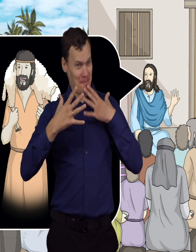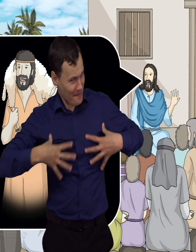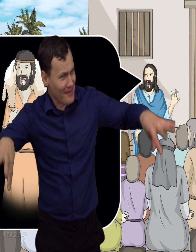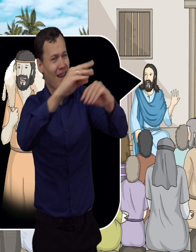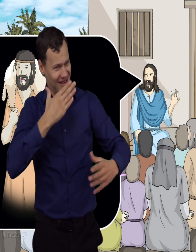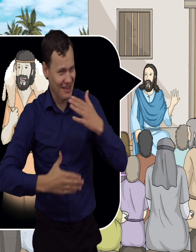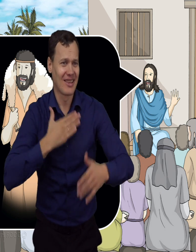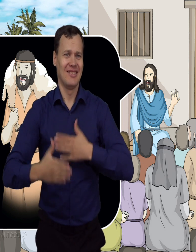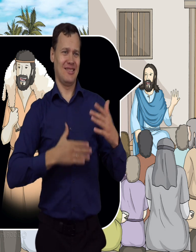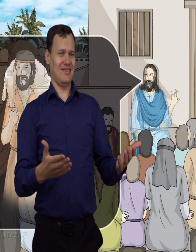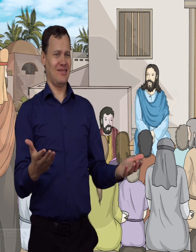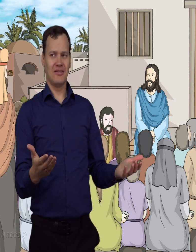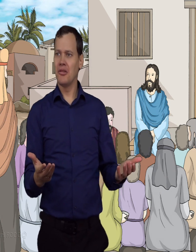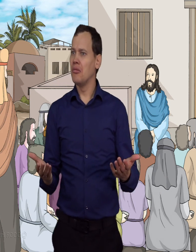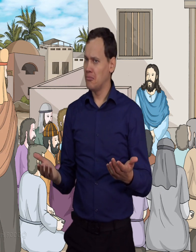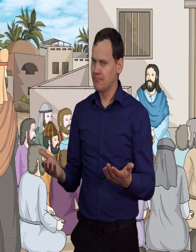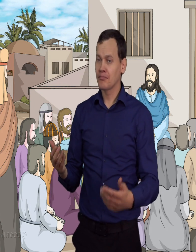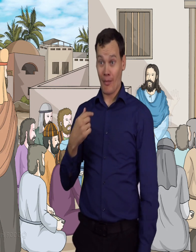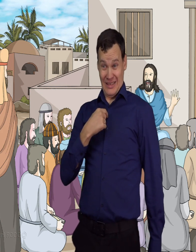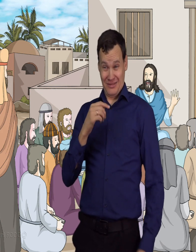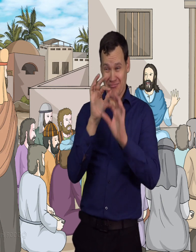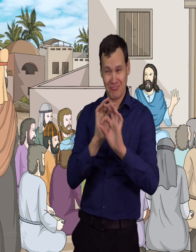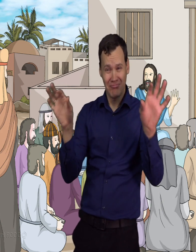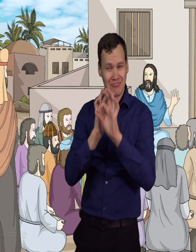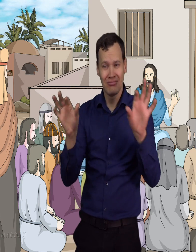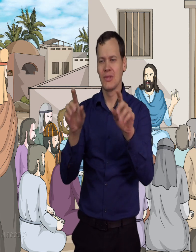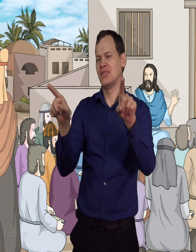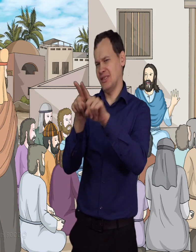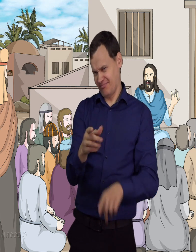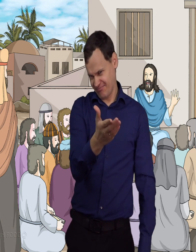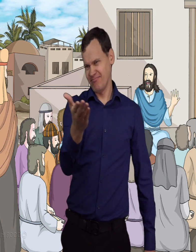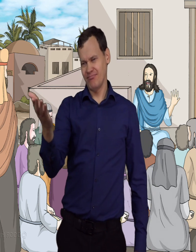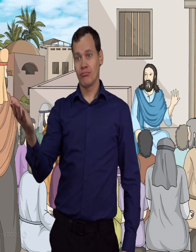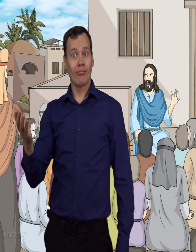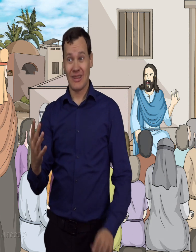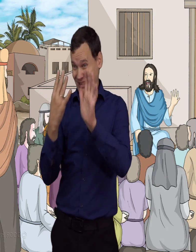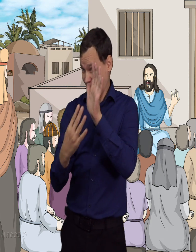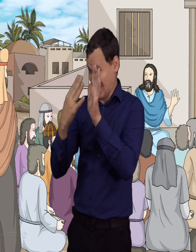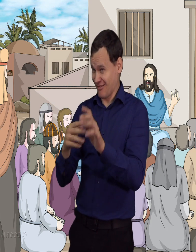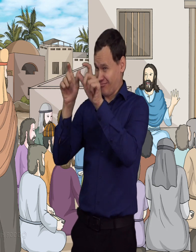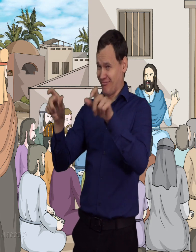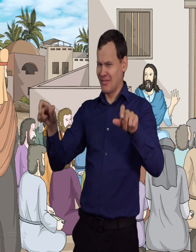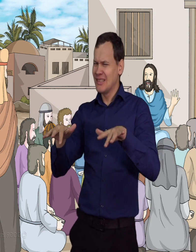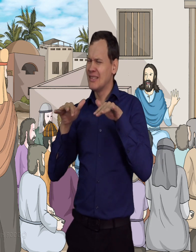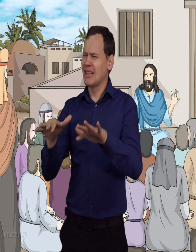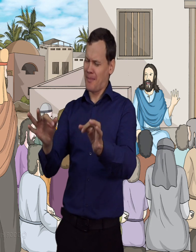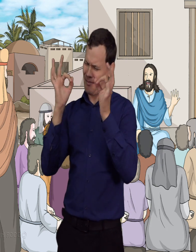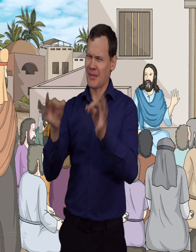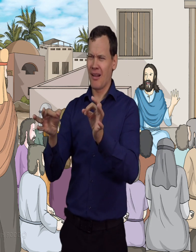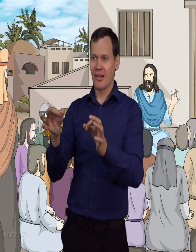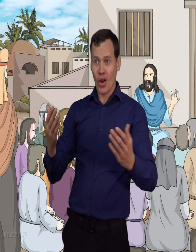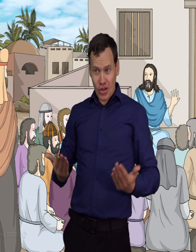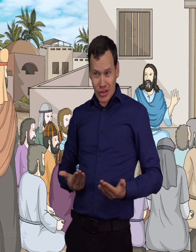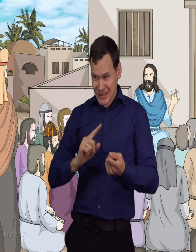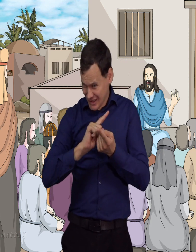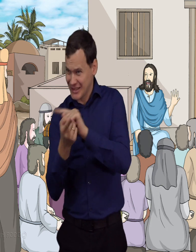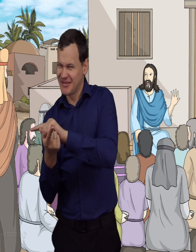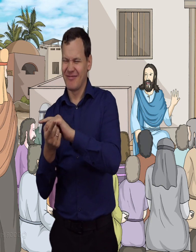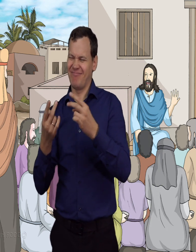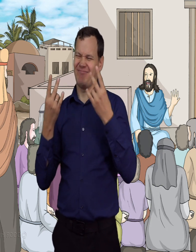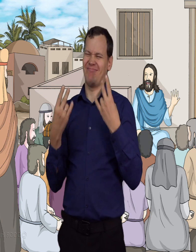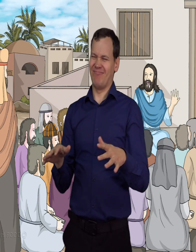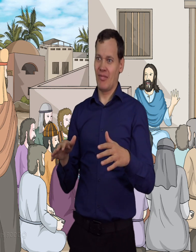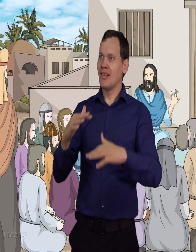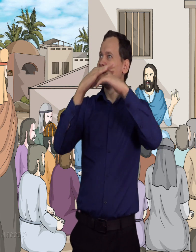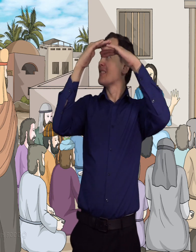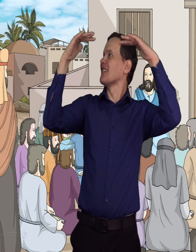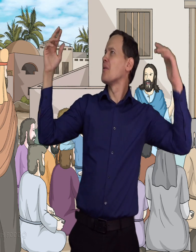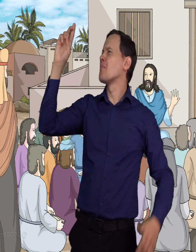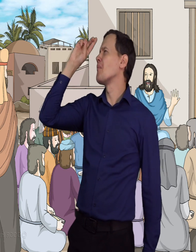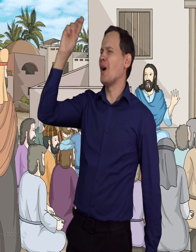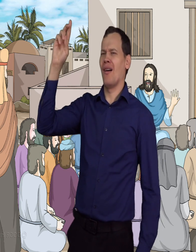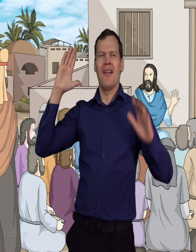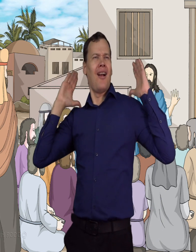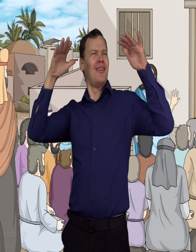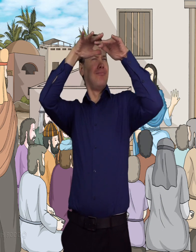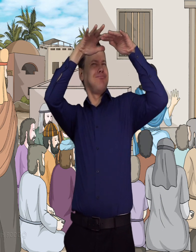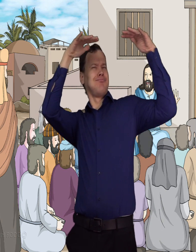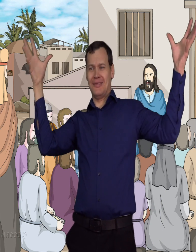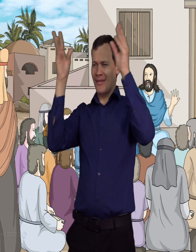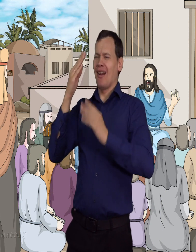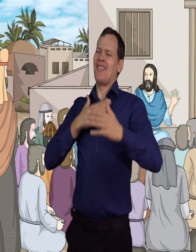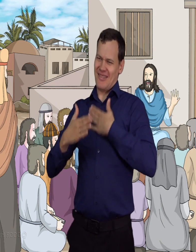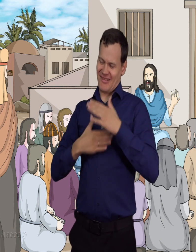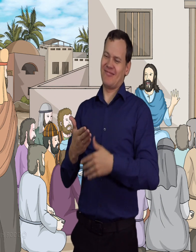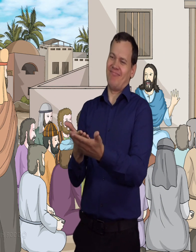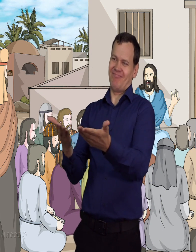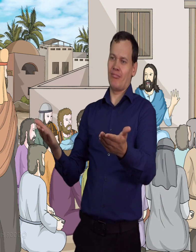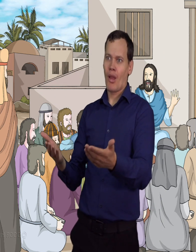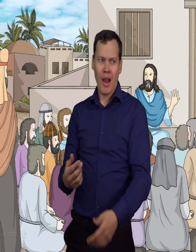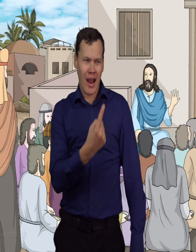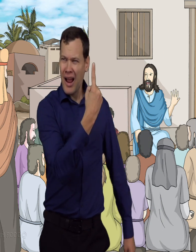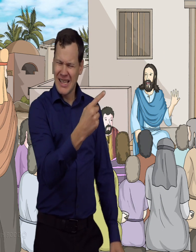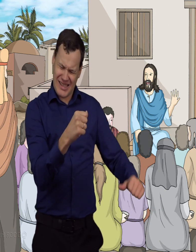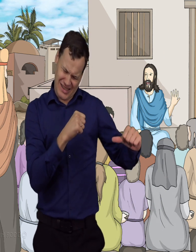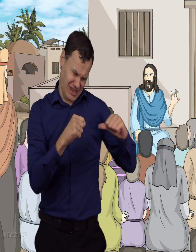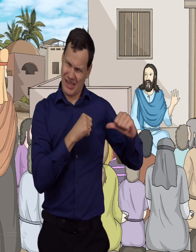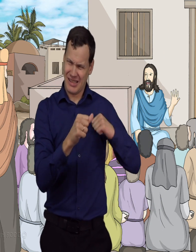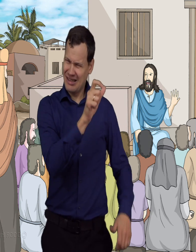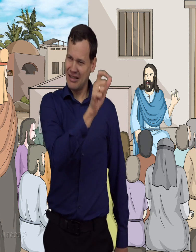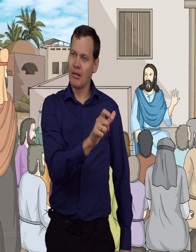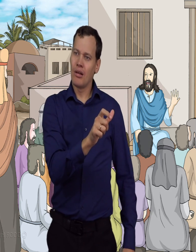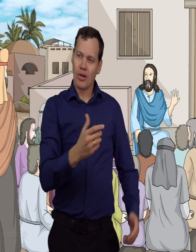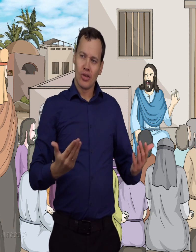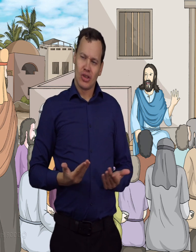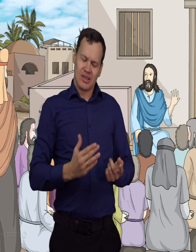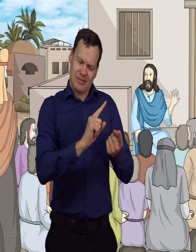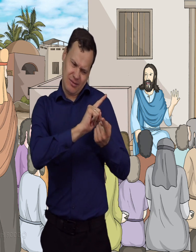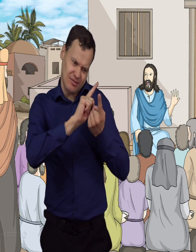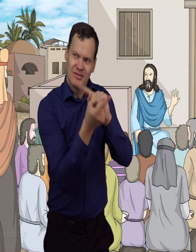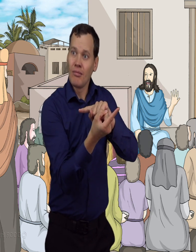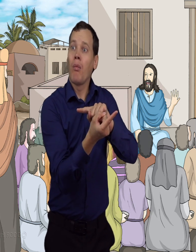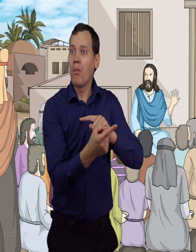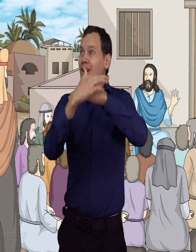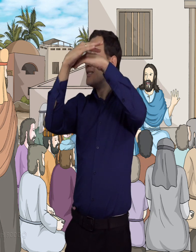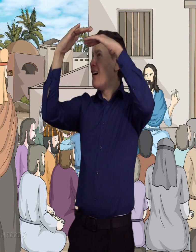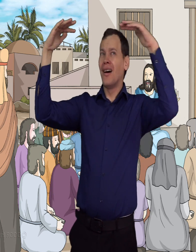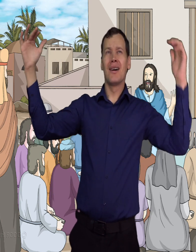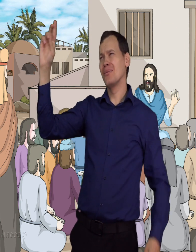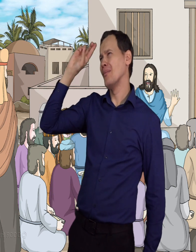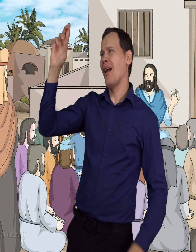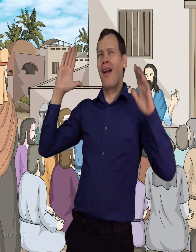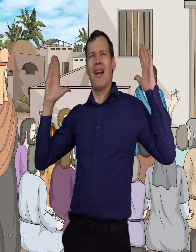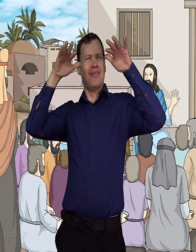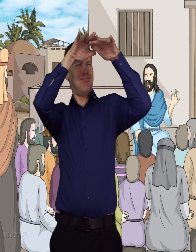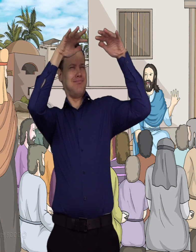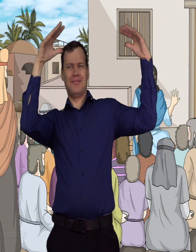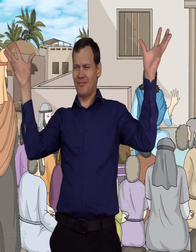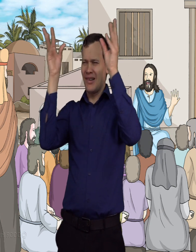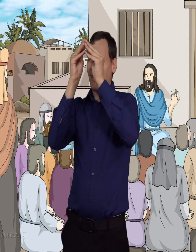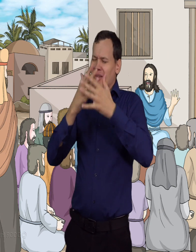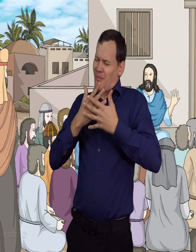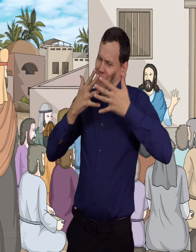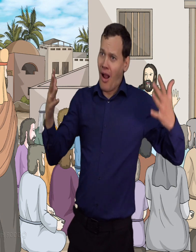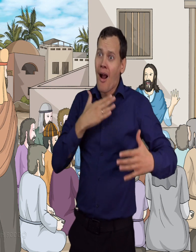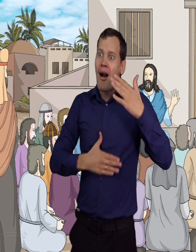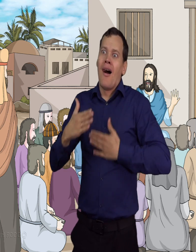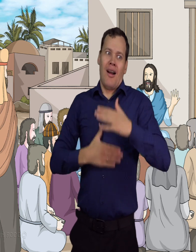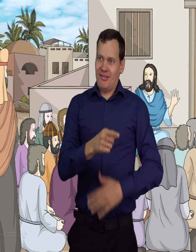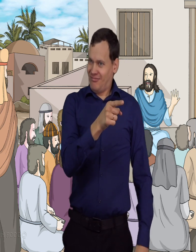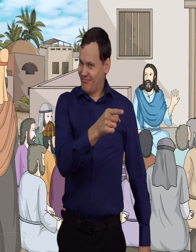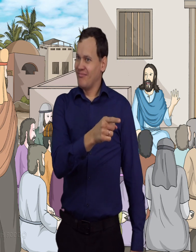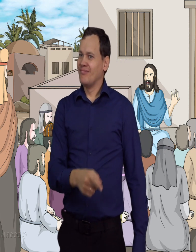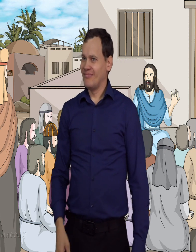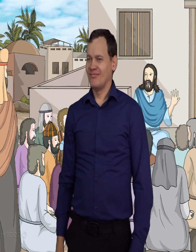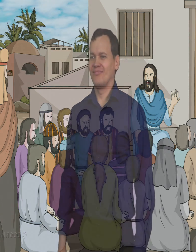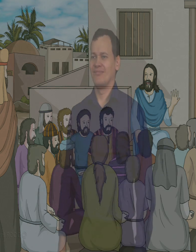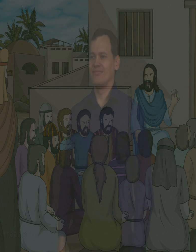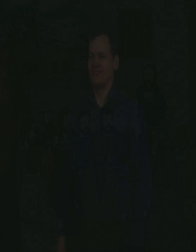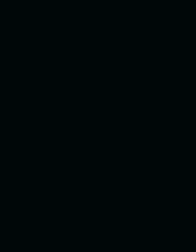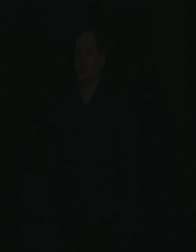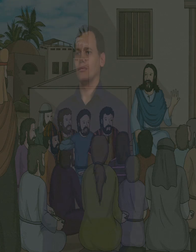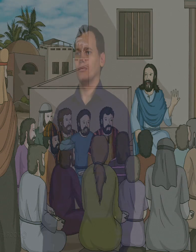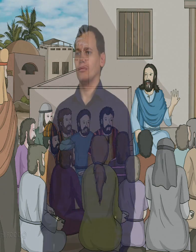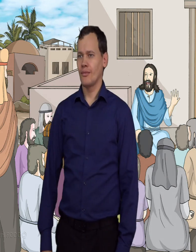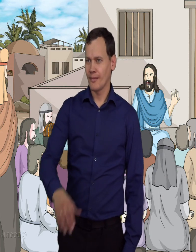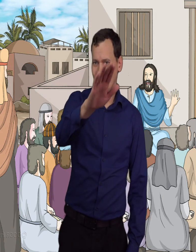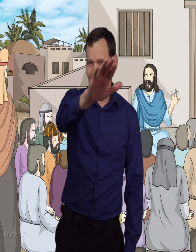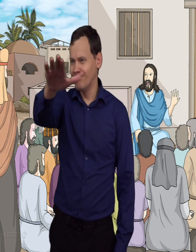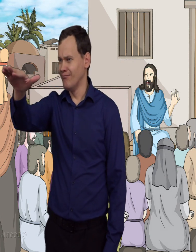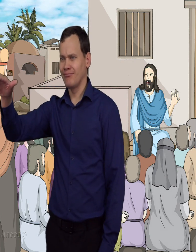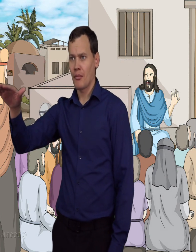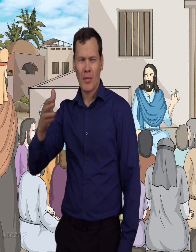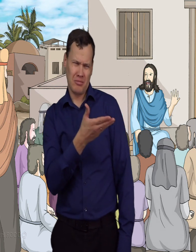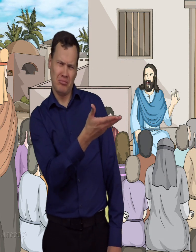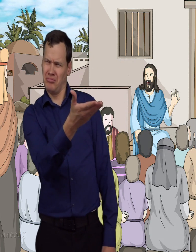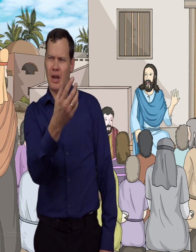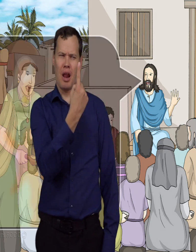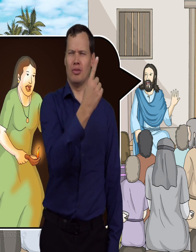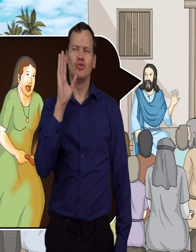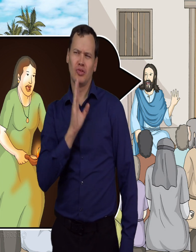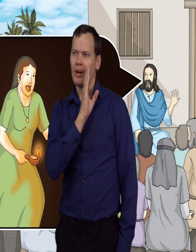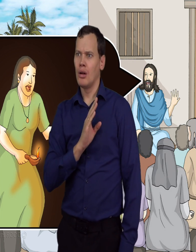In the same way, I tell you that there will be more joy in heaven over one sinner who repents than over ninety-nine righteous ones who do not need to repent.